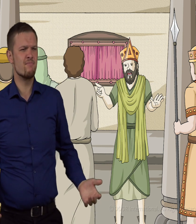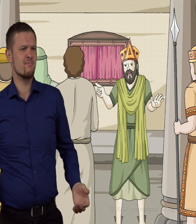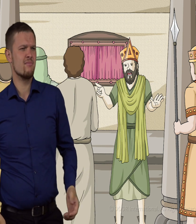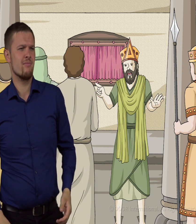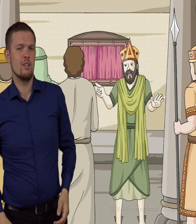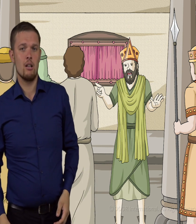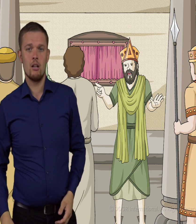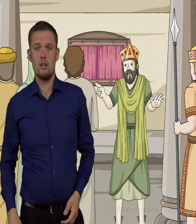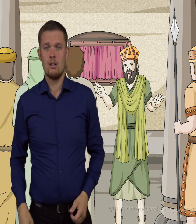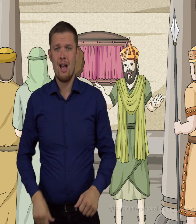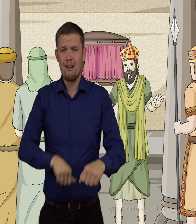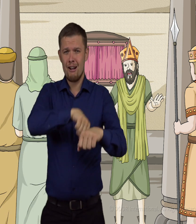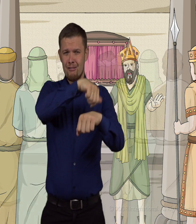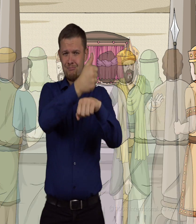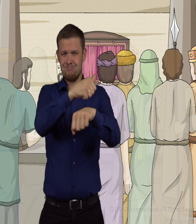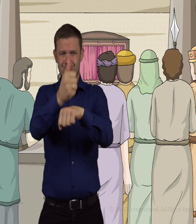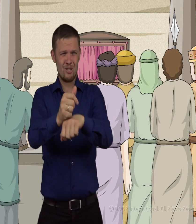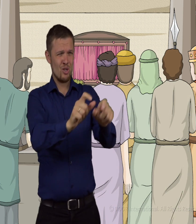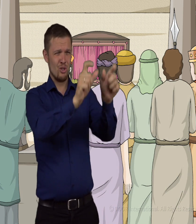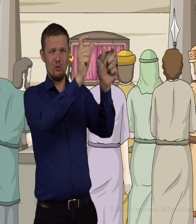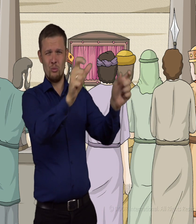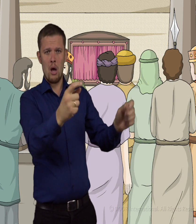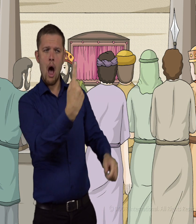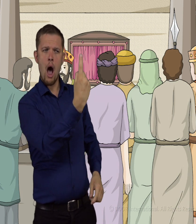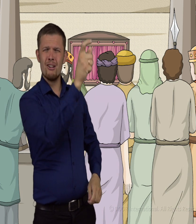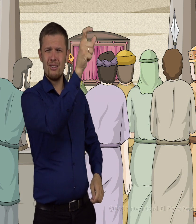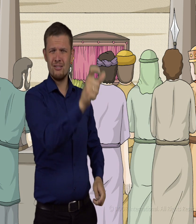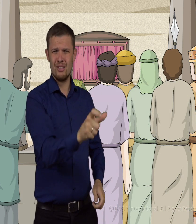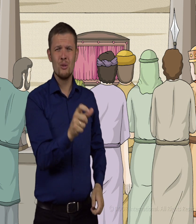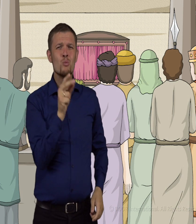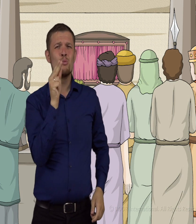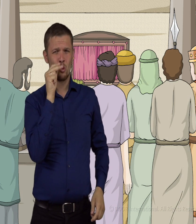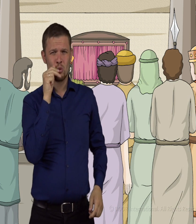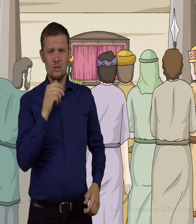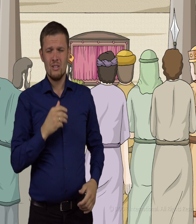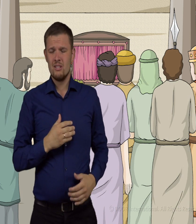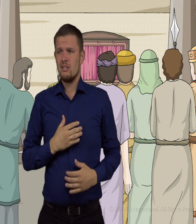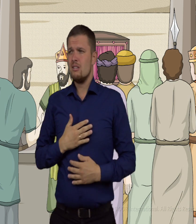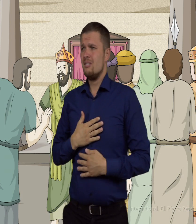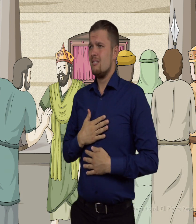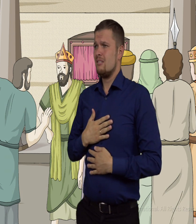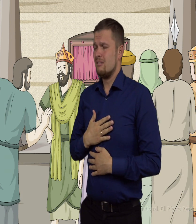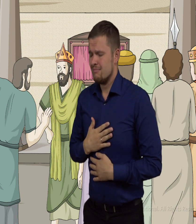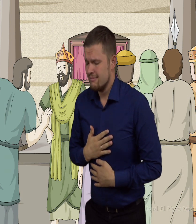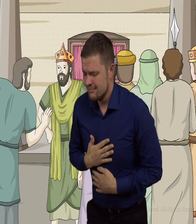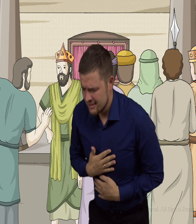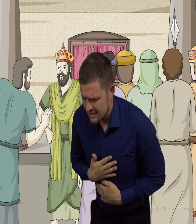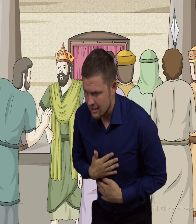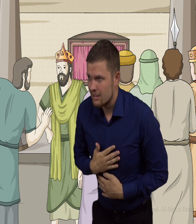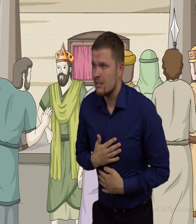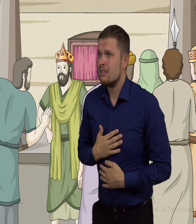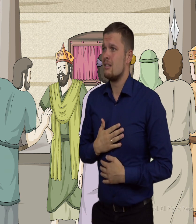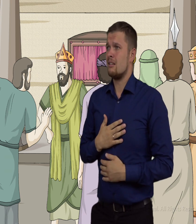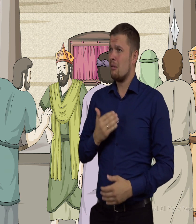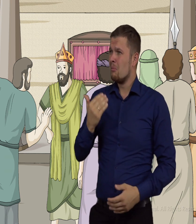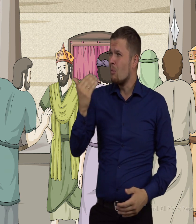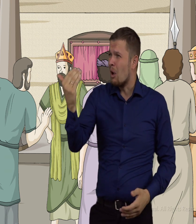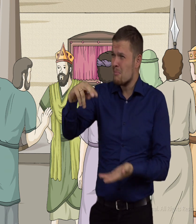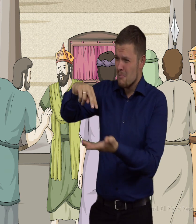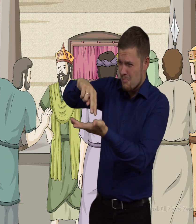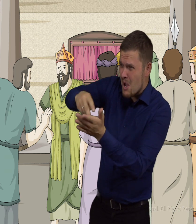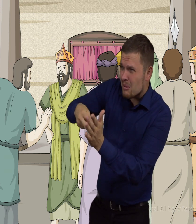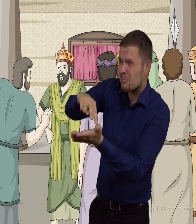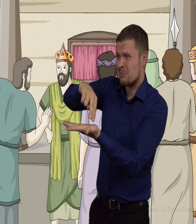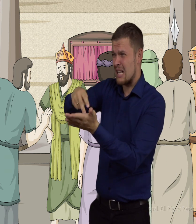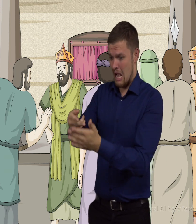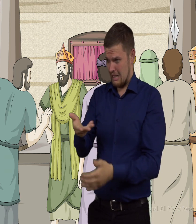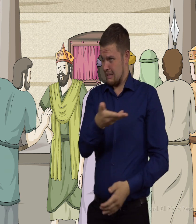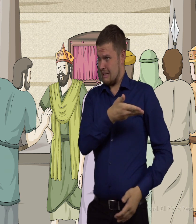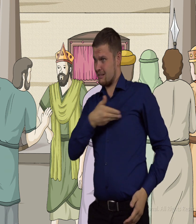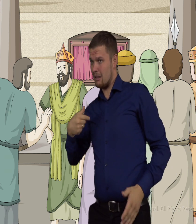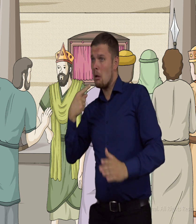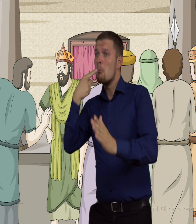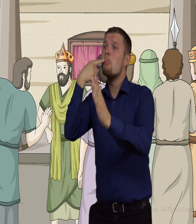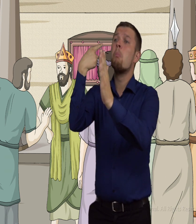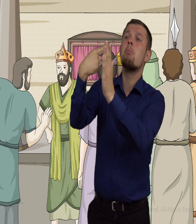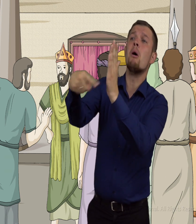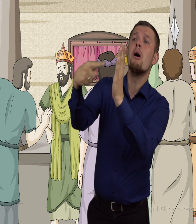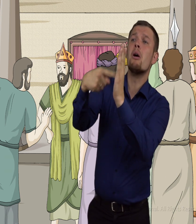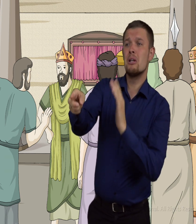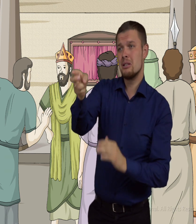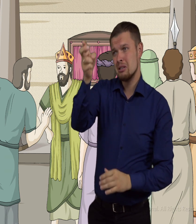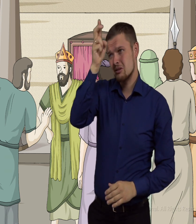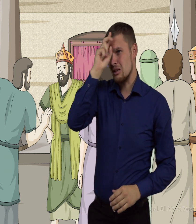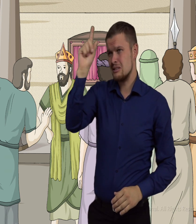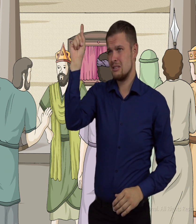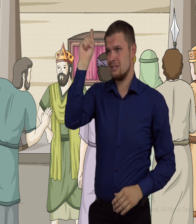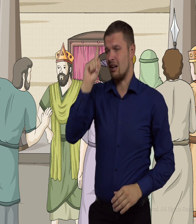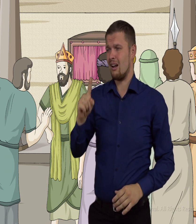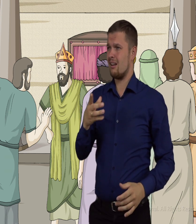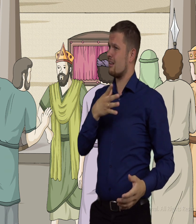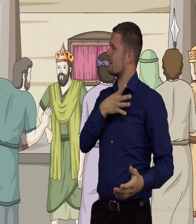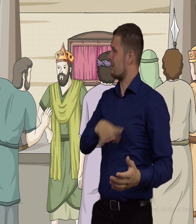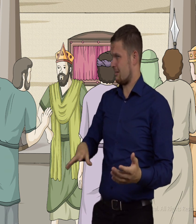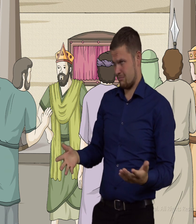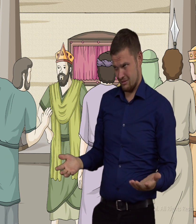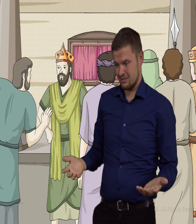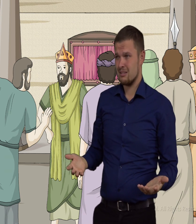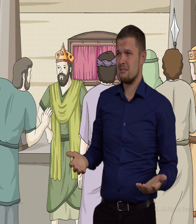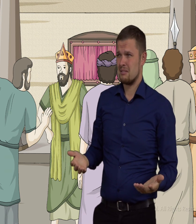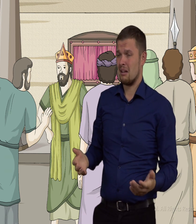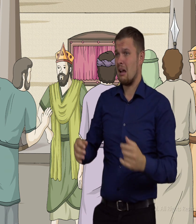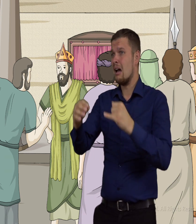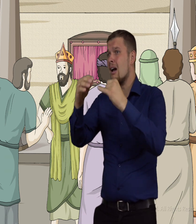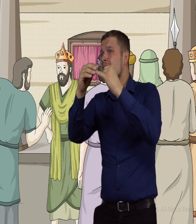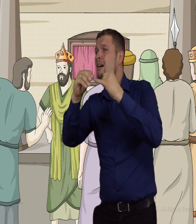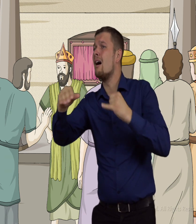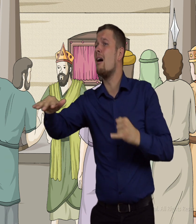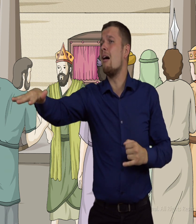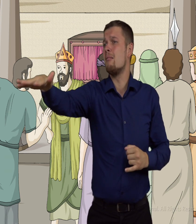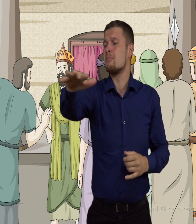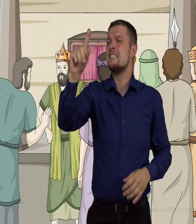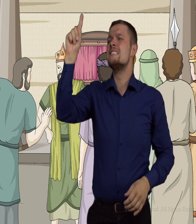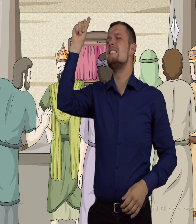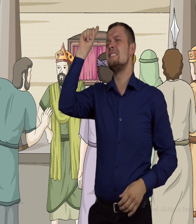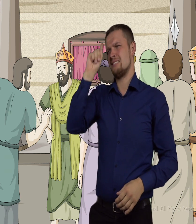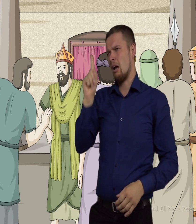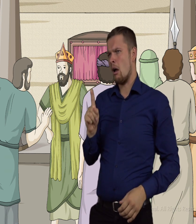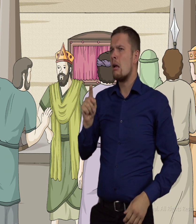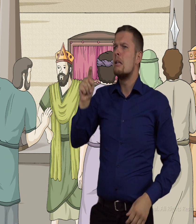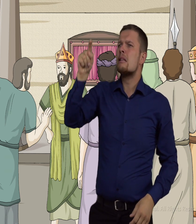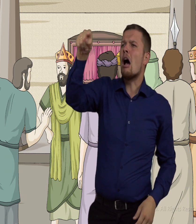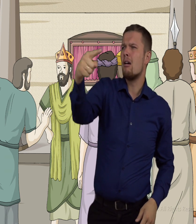But one of his servants replied, “No one, my lord the king.